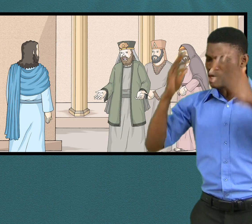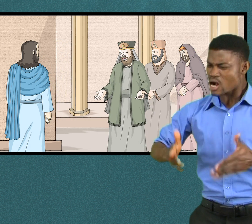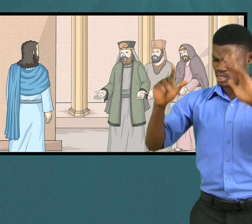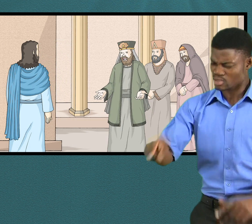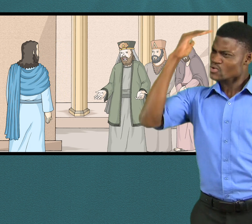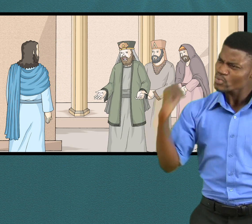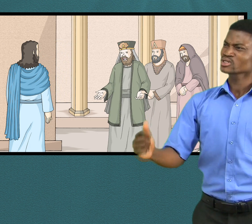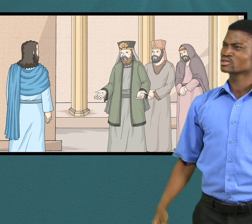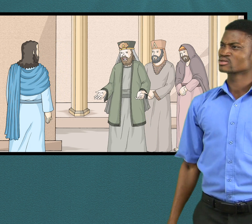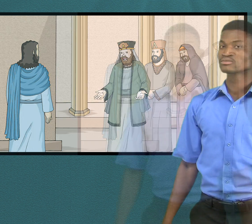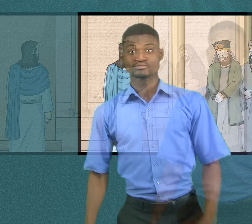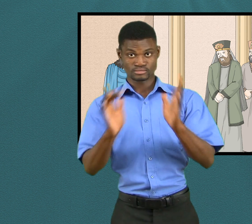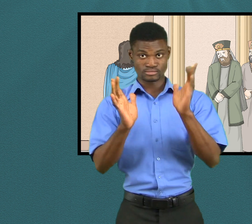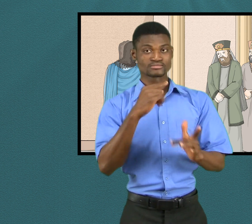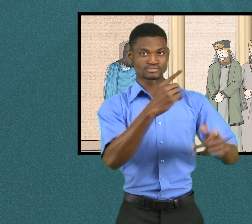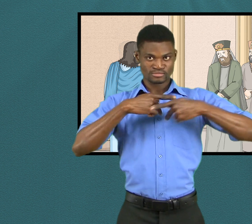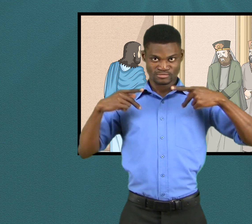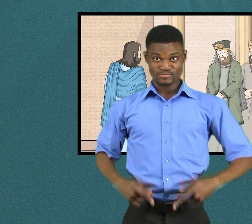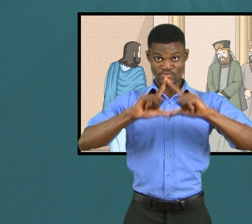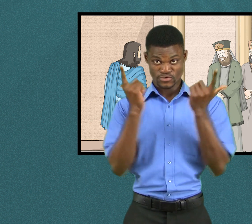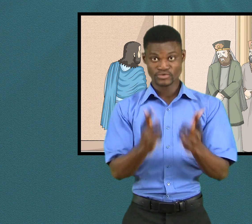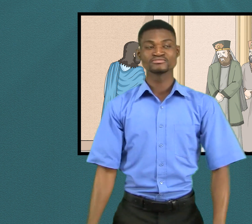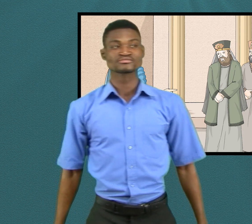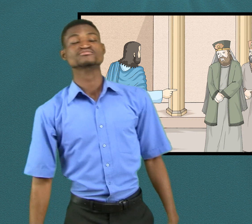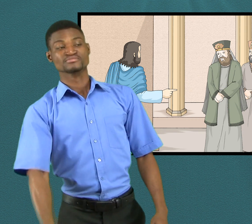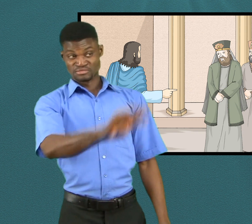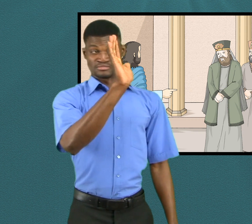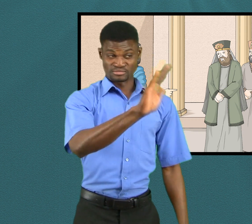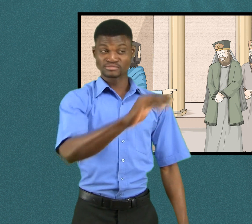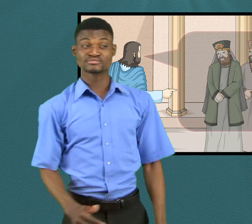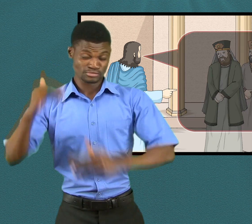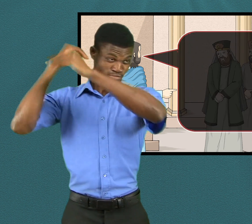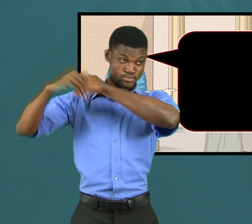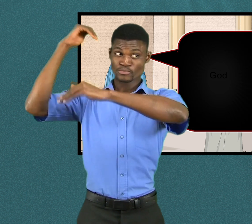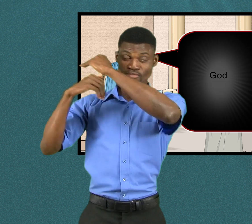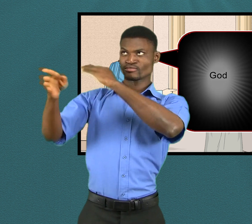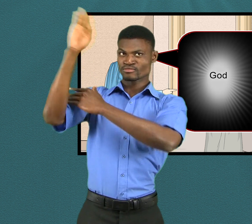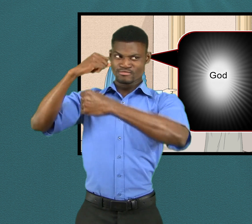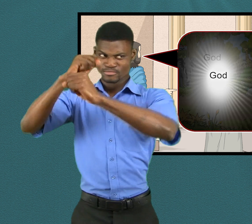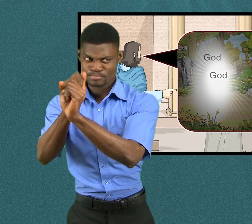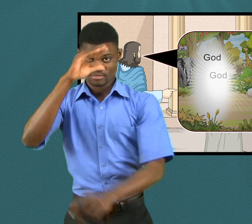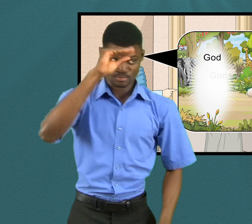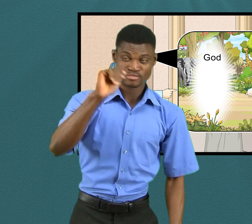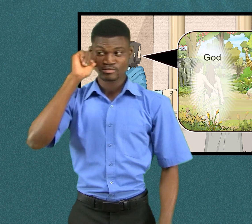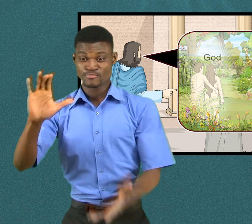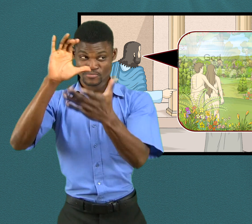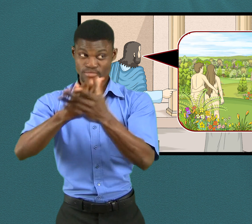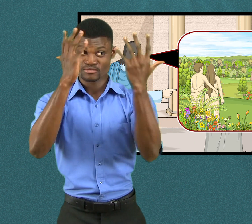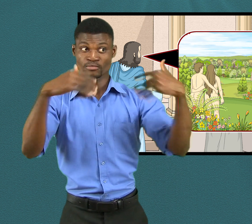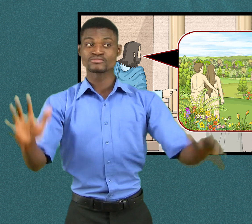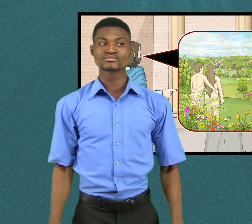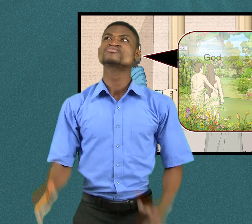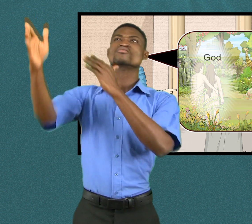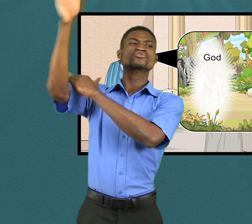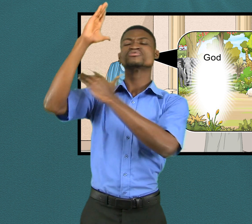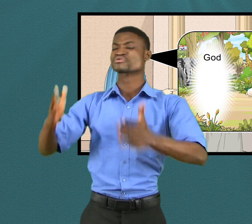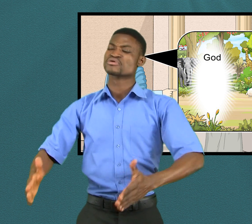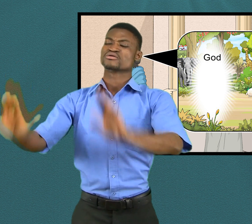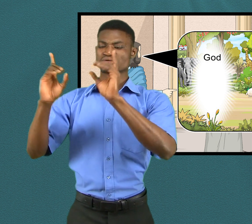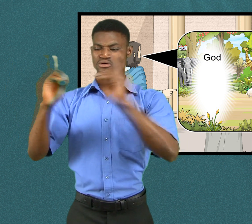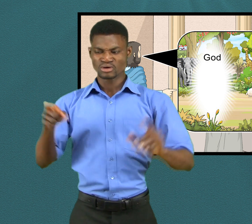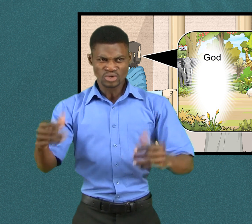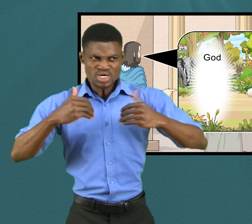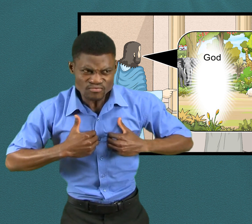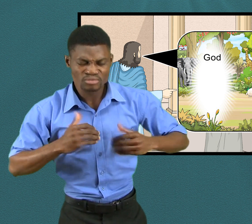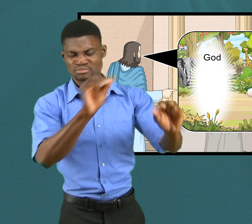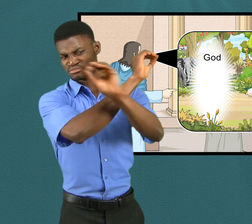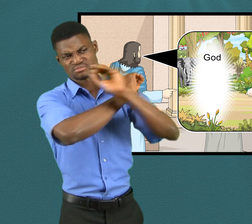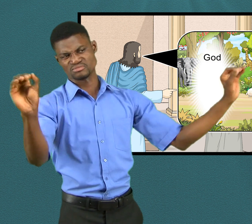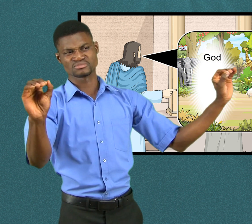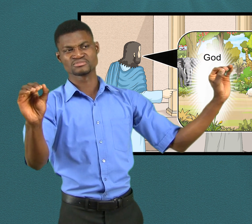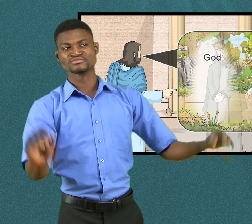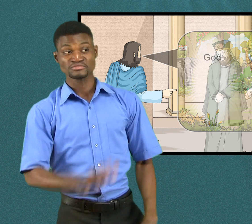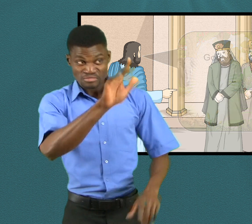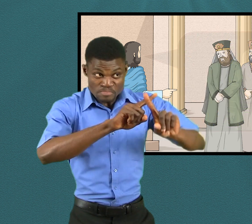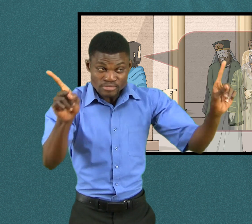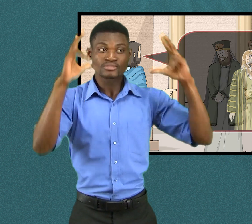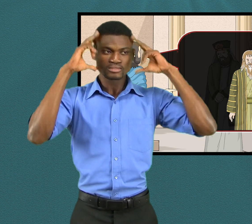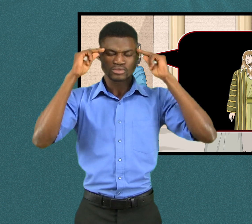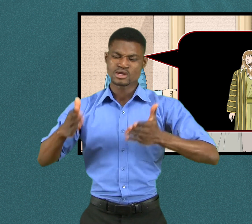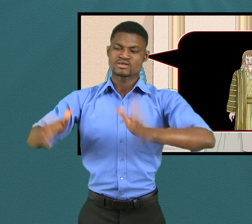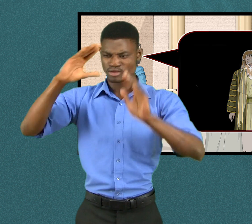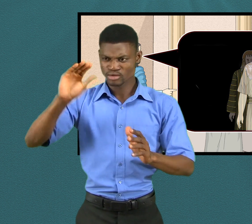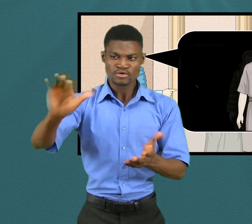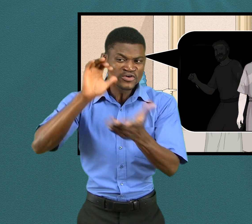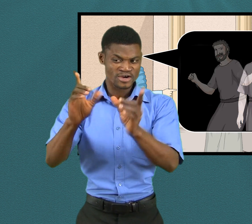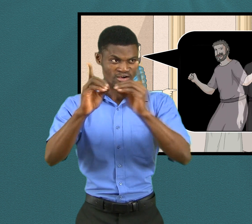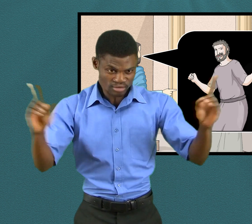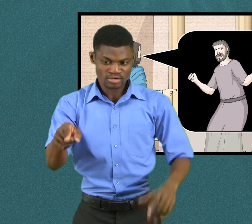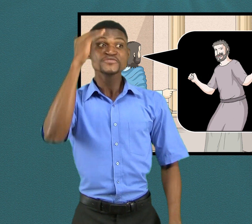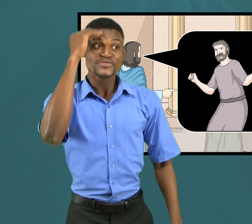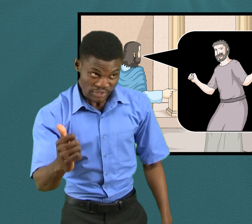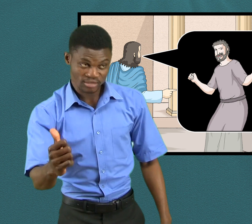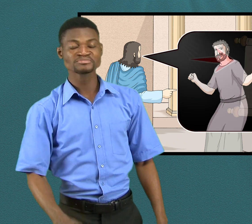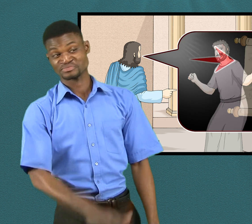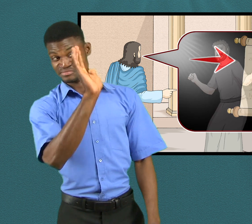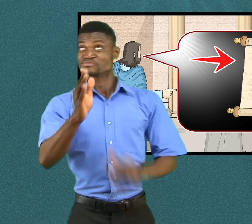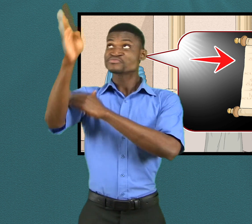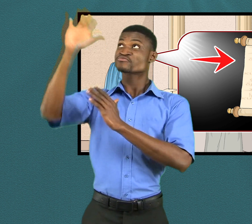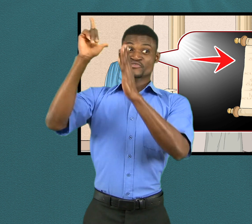Jesus replied, “Moses permitted you to divorce your wives because of your hardness of heart;